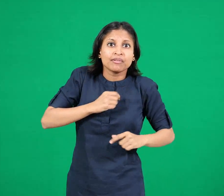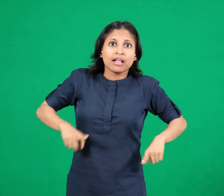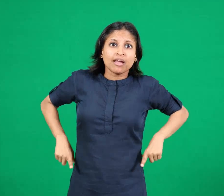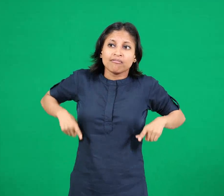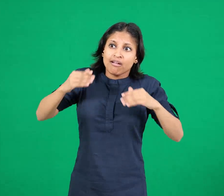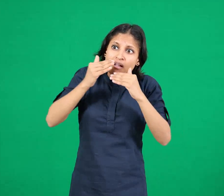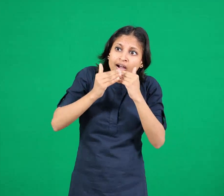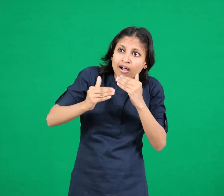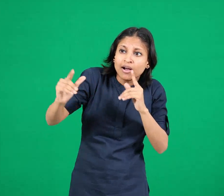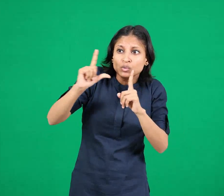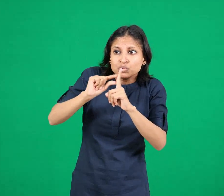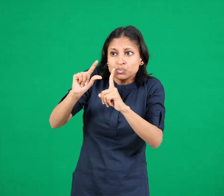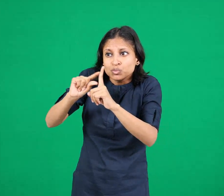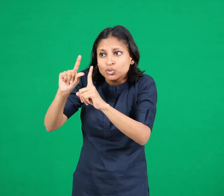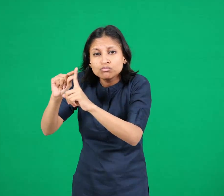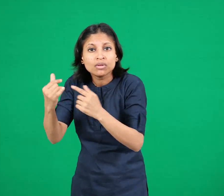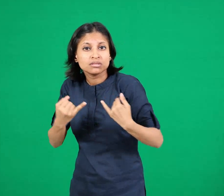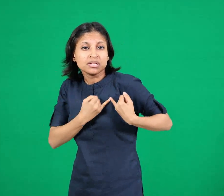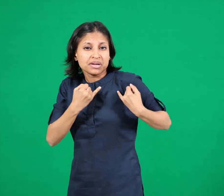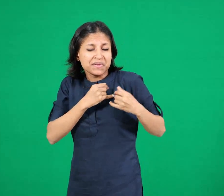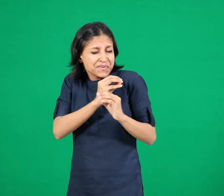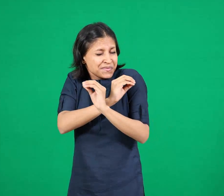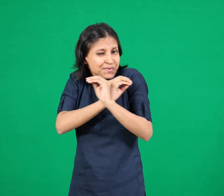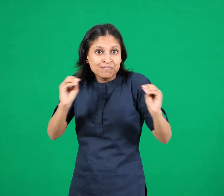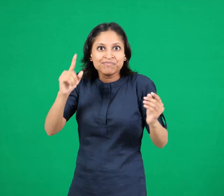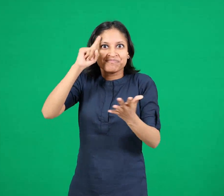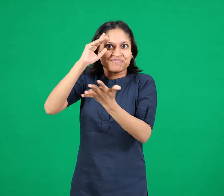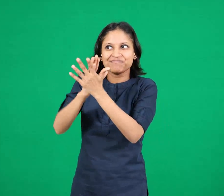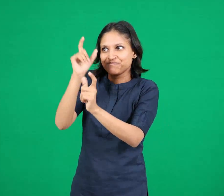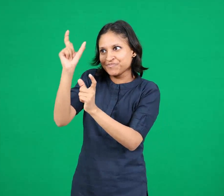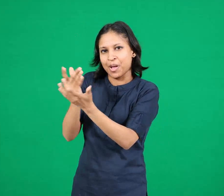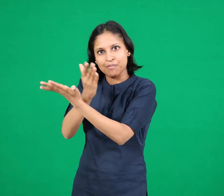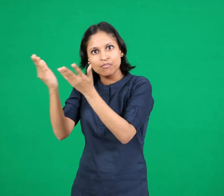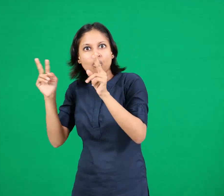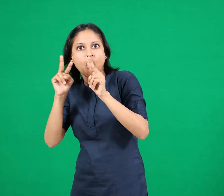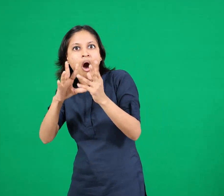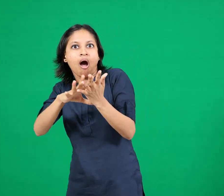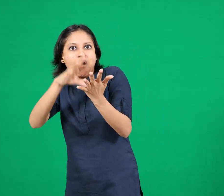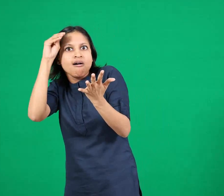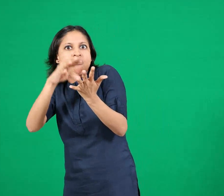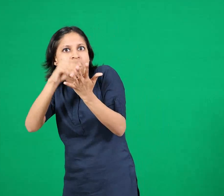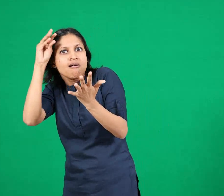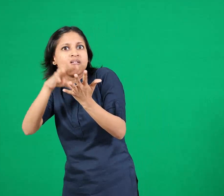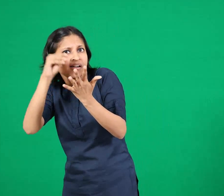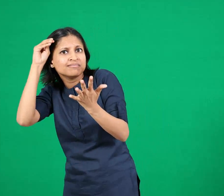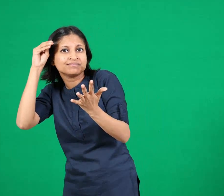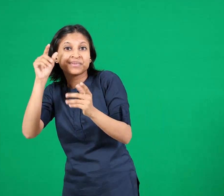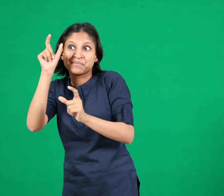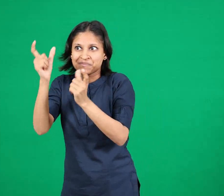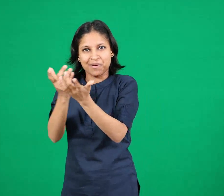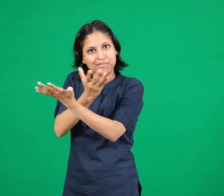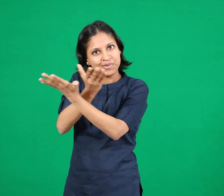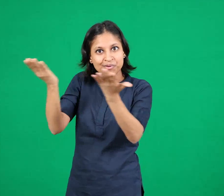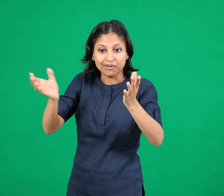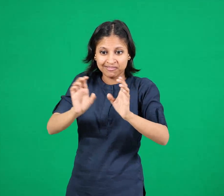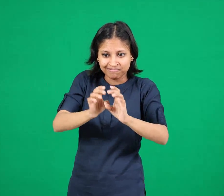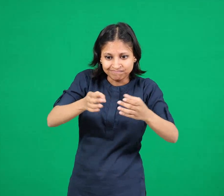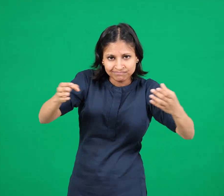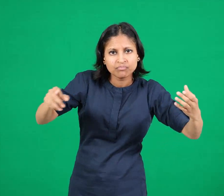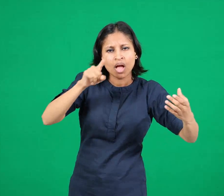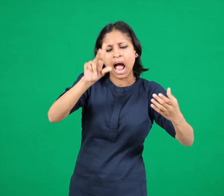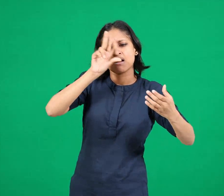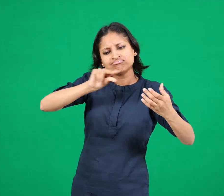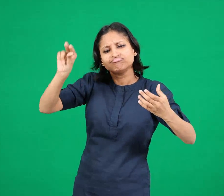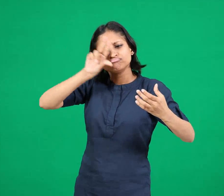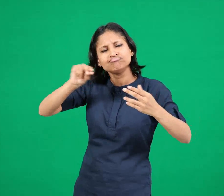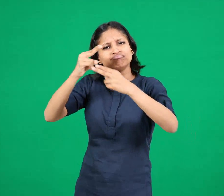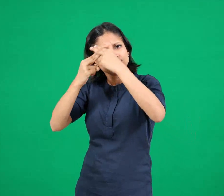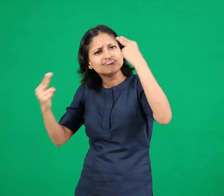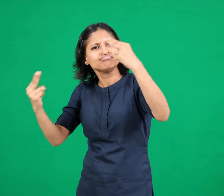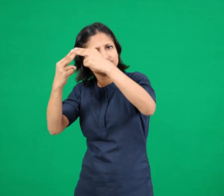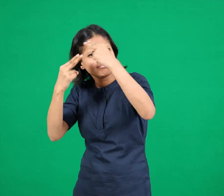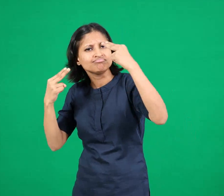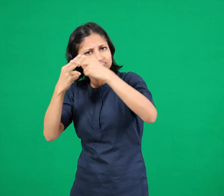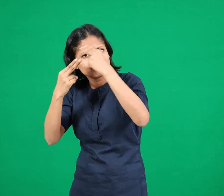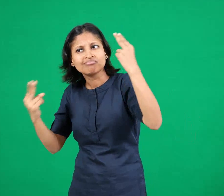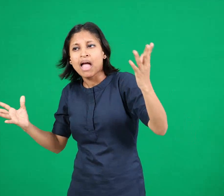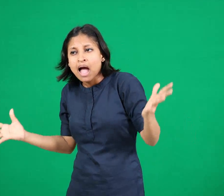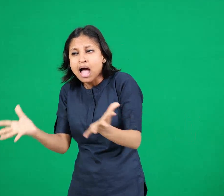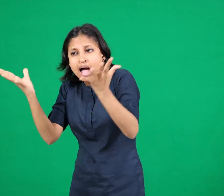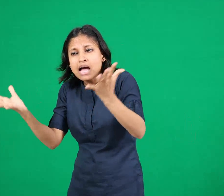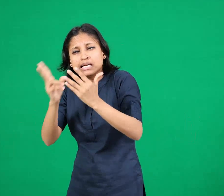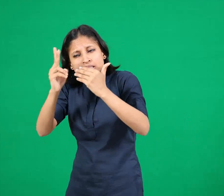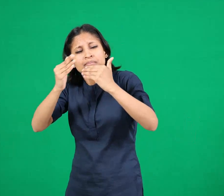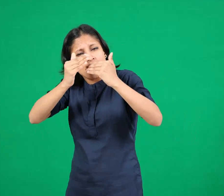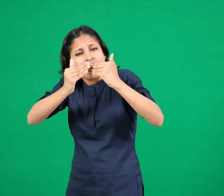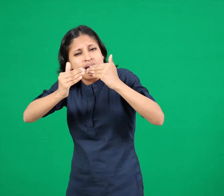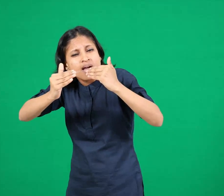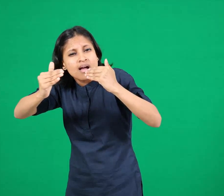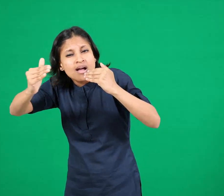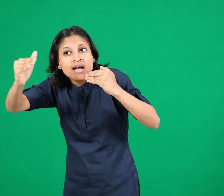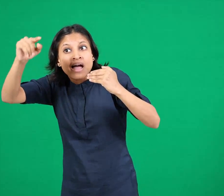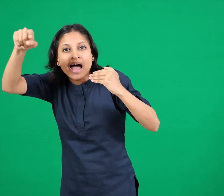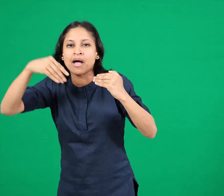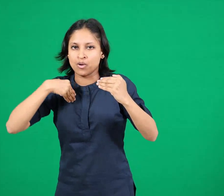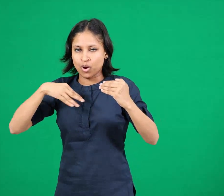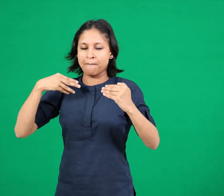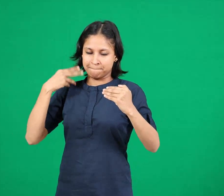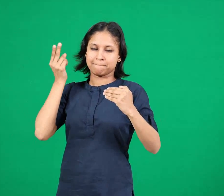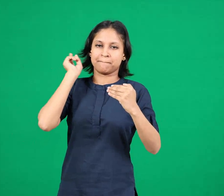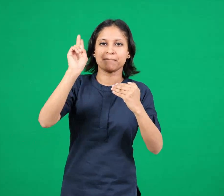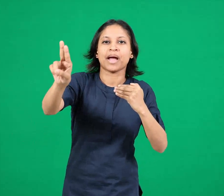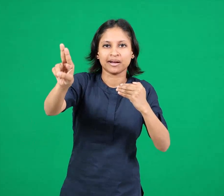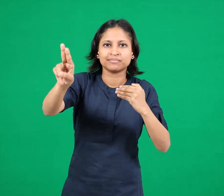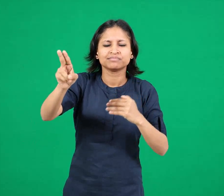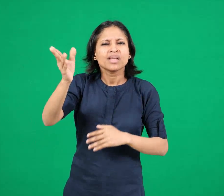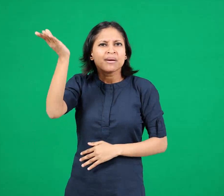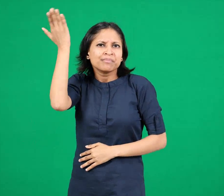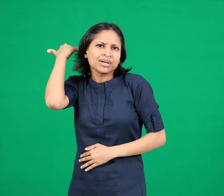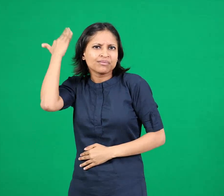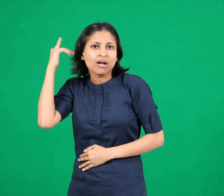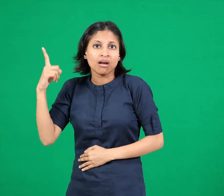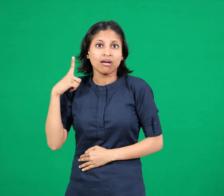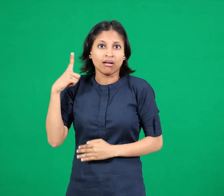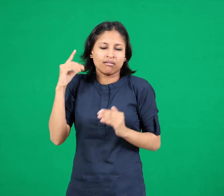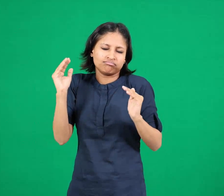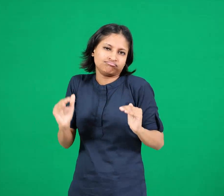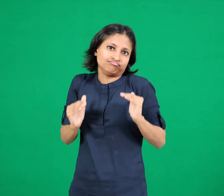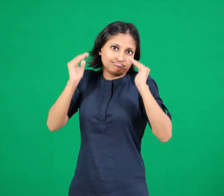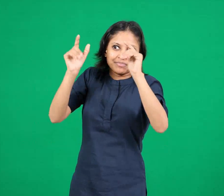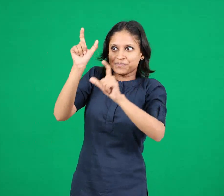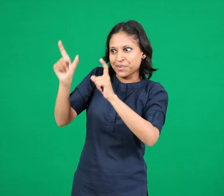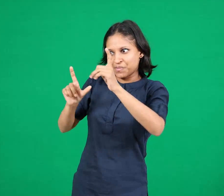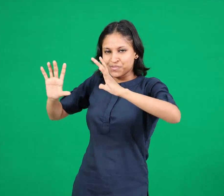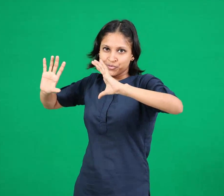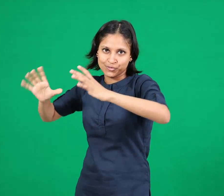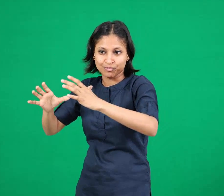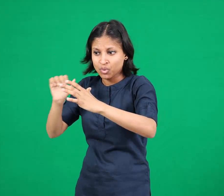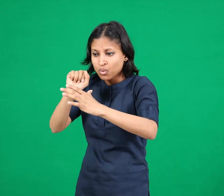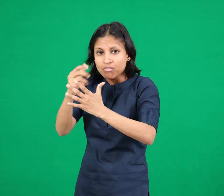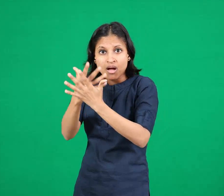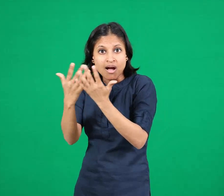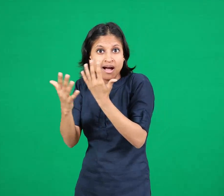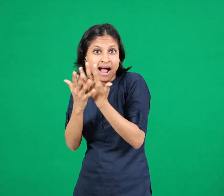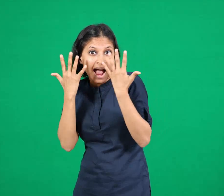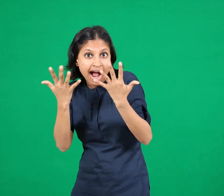Until I come, devote yourself to the public reading of Scripture, to exhortation, and to teaching.